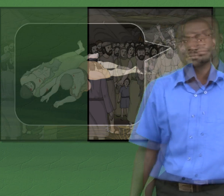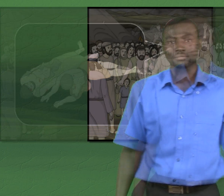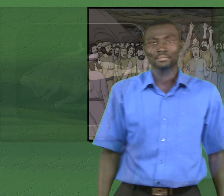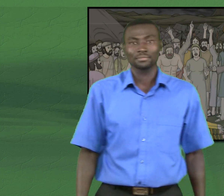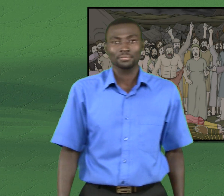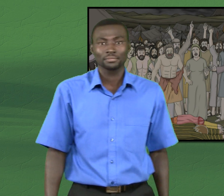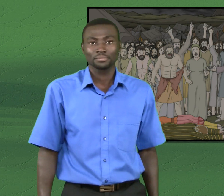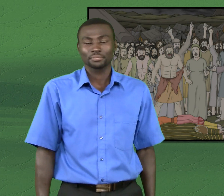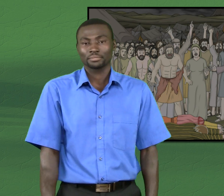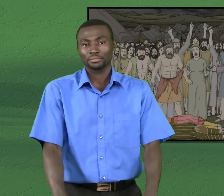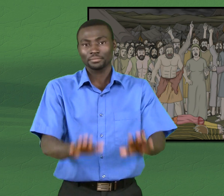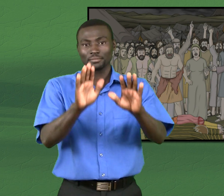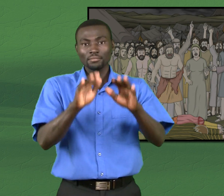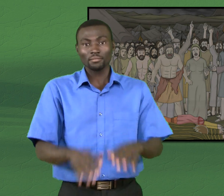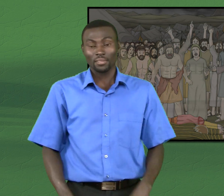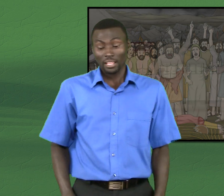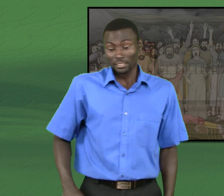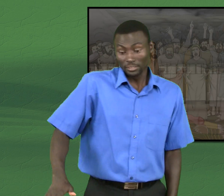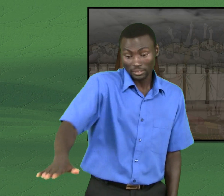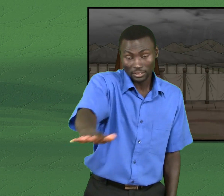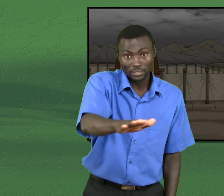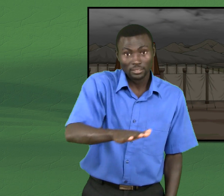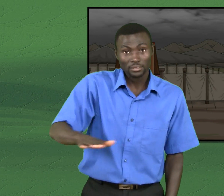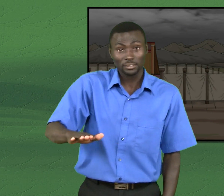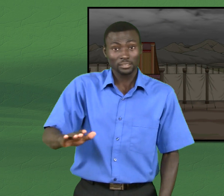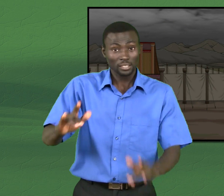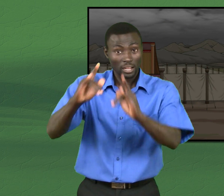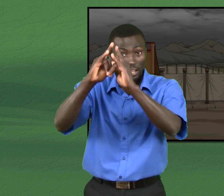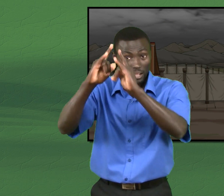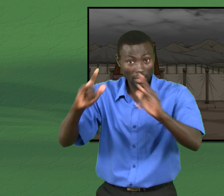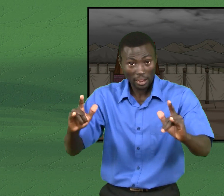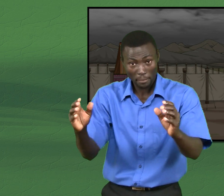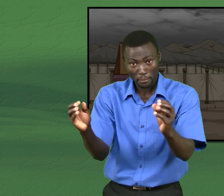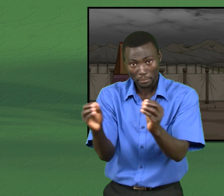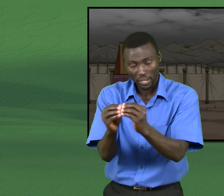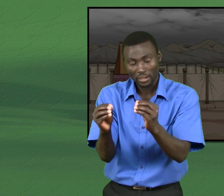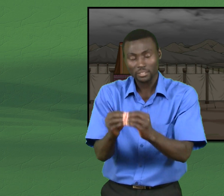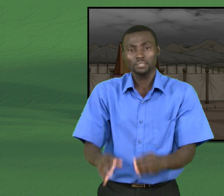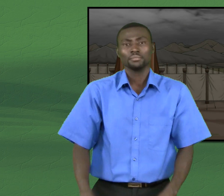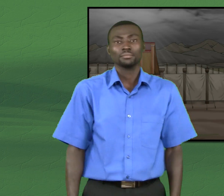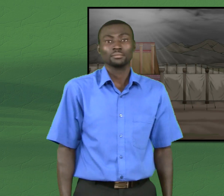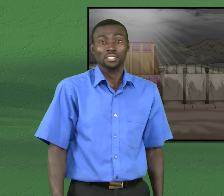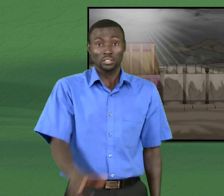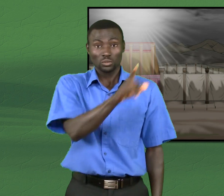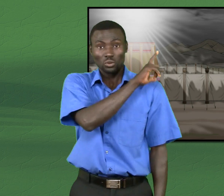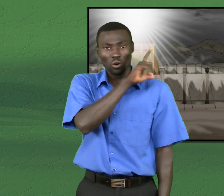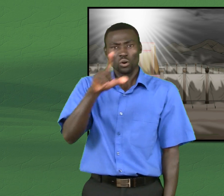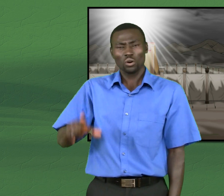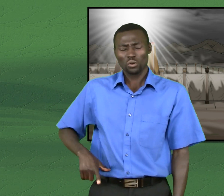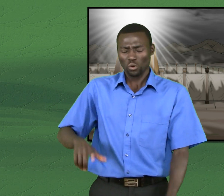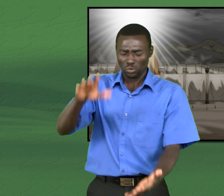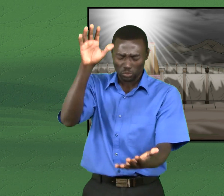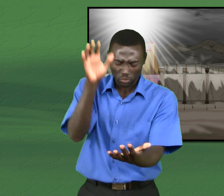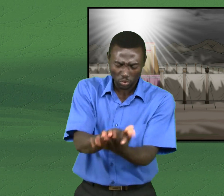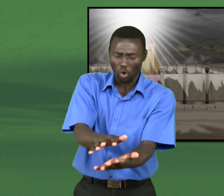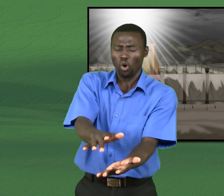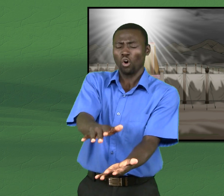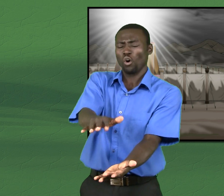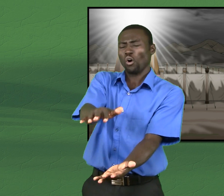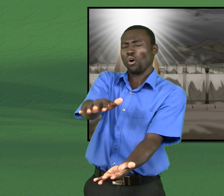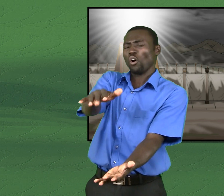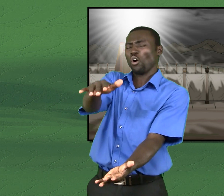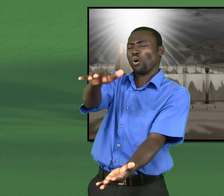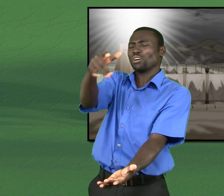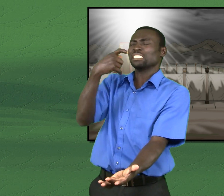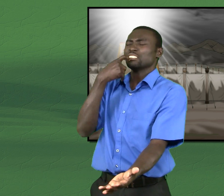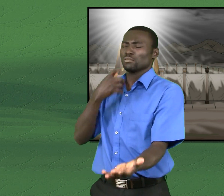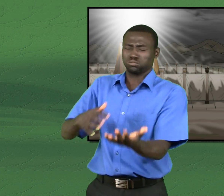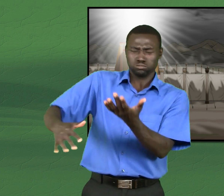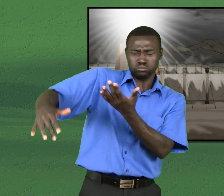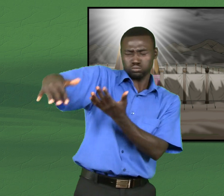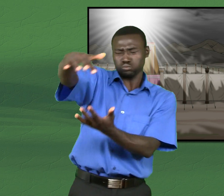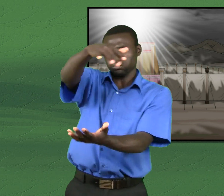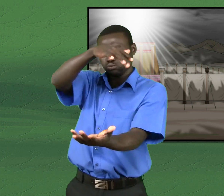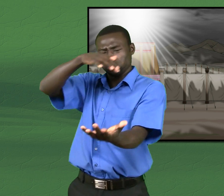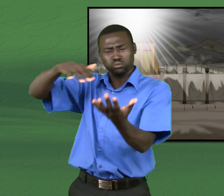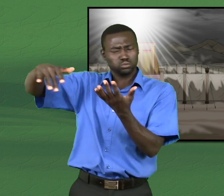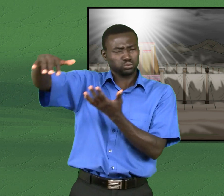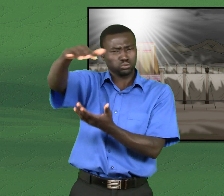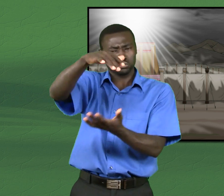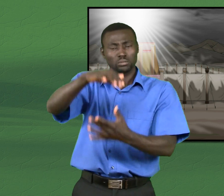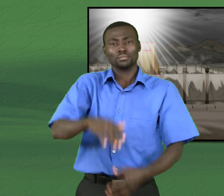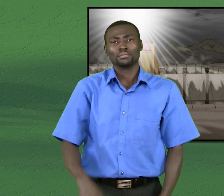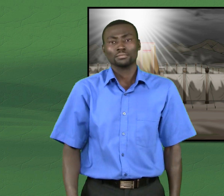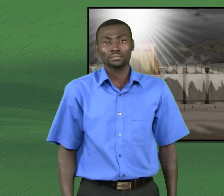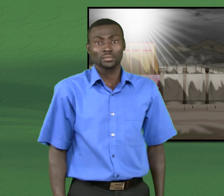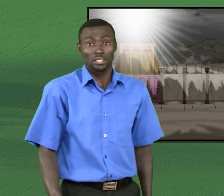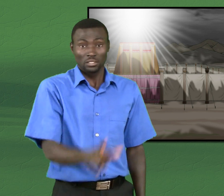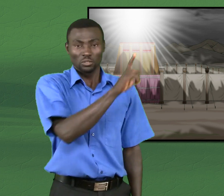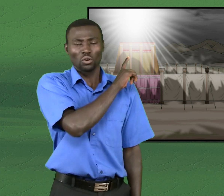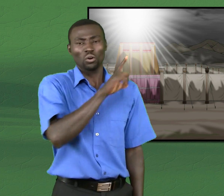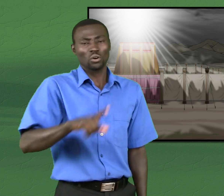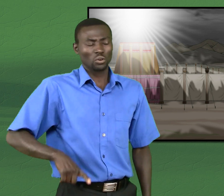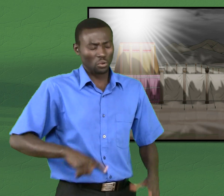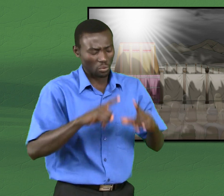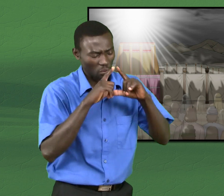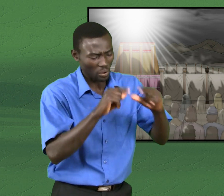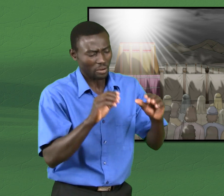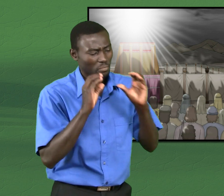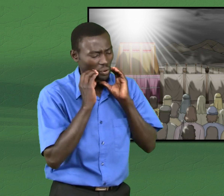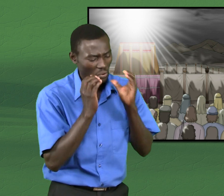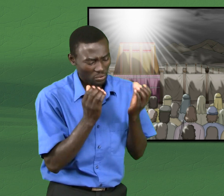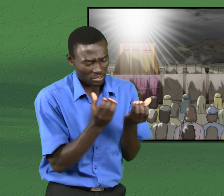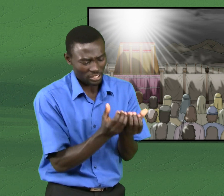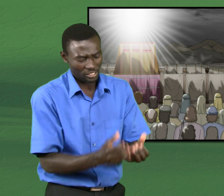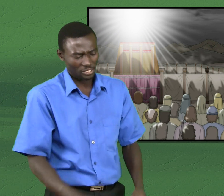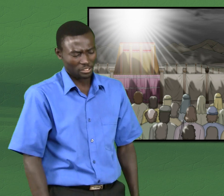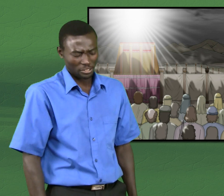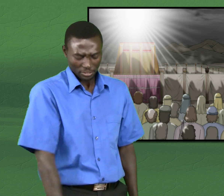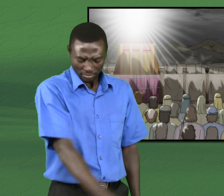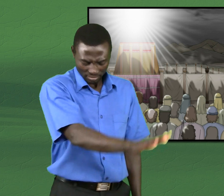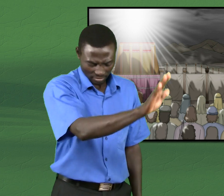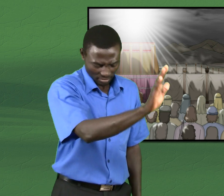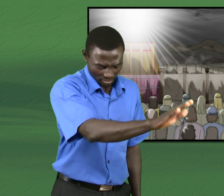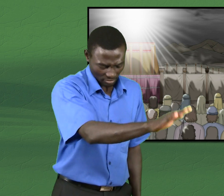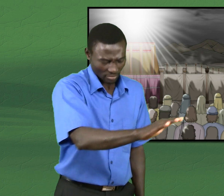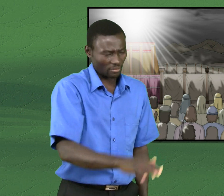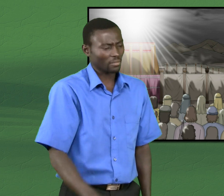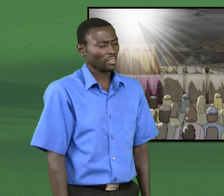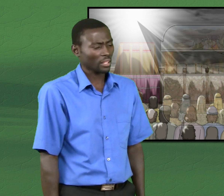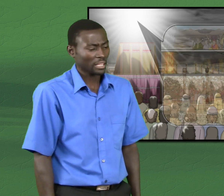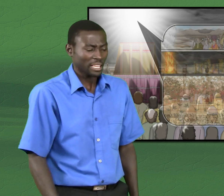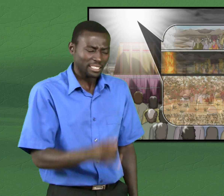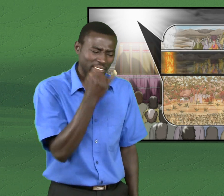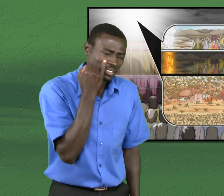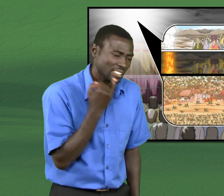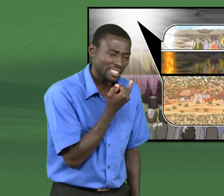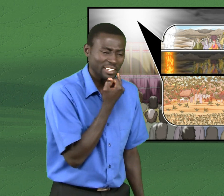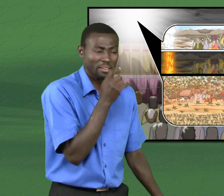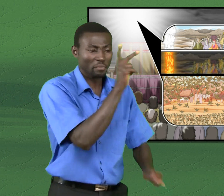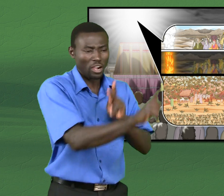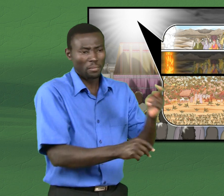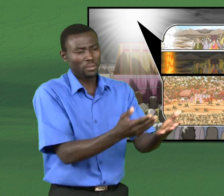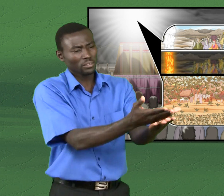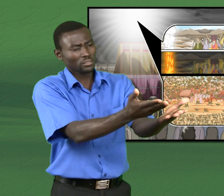Then the glory of the LORD appeared to all the Israelites at the Tent of Meeting. And the LORD said to Moses, “How long will this people treat Me with contempt?